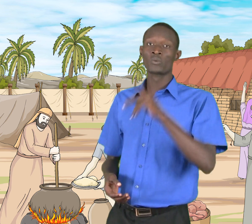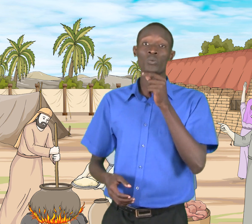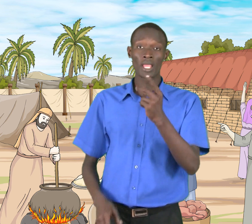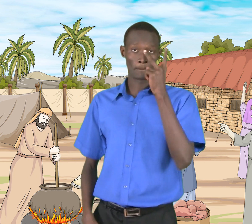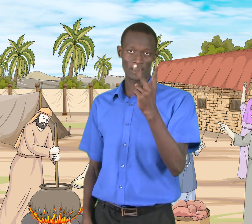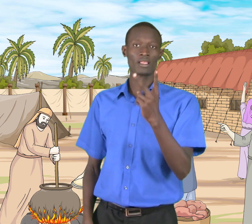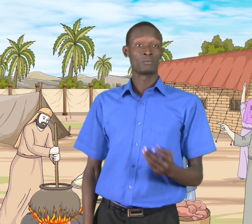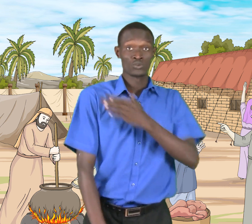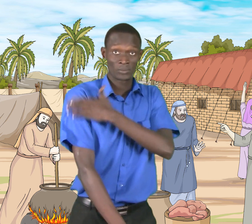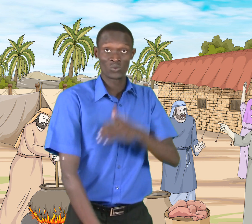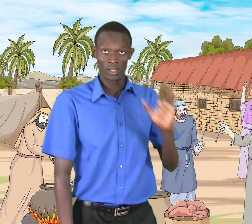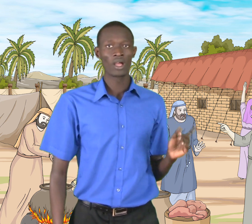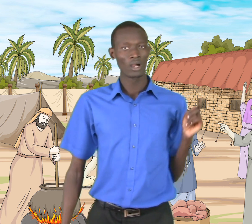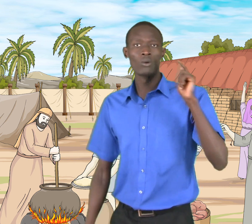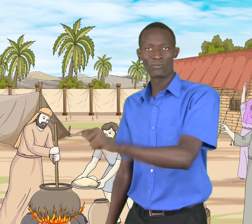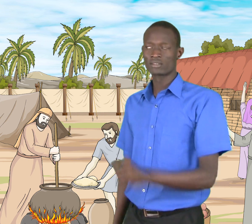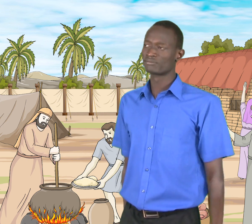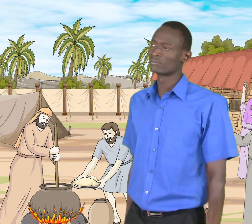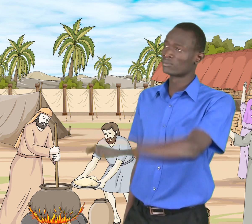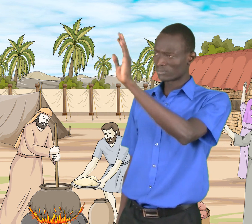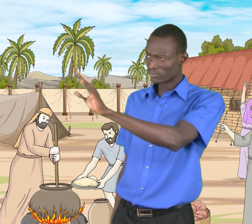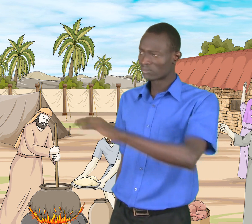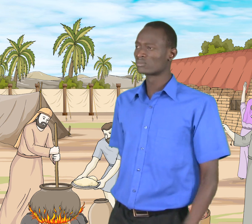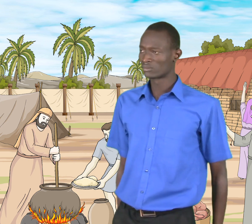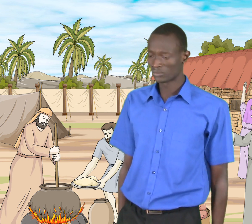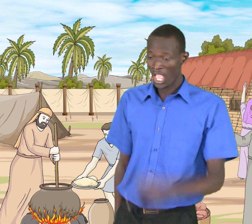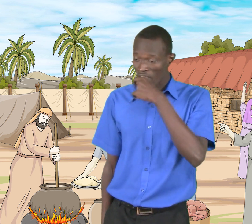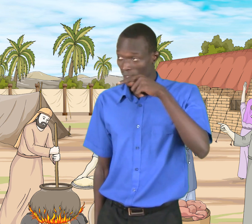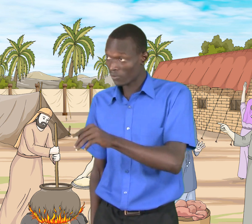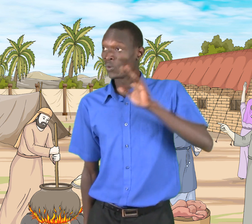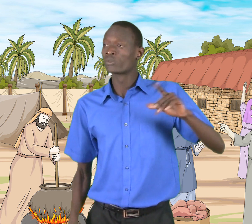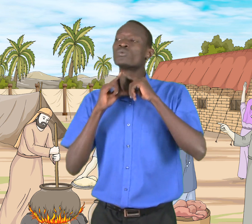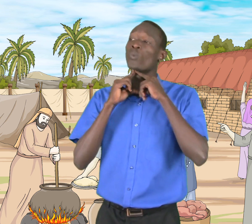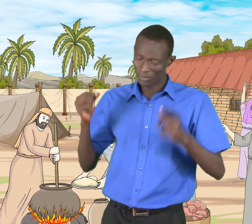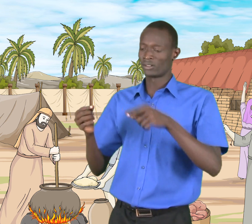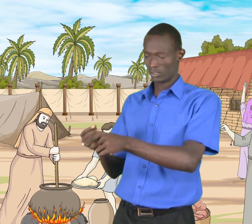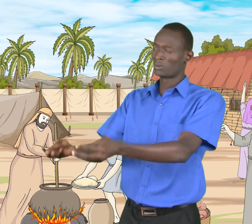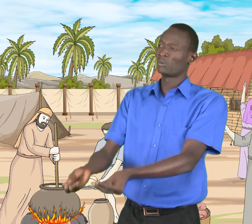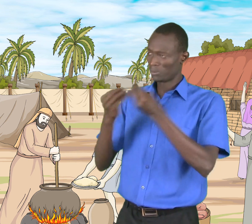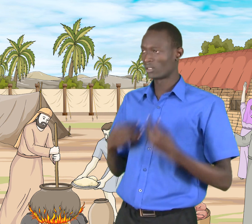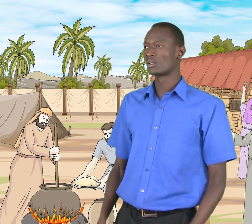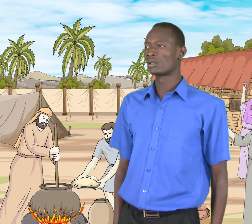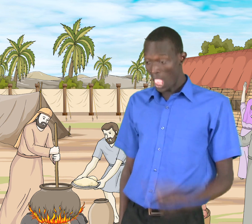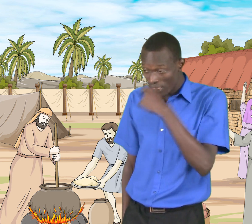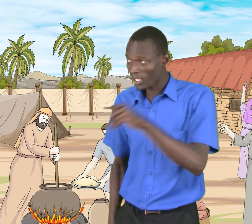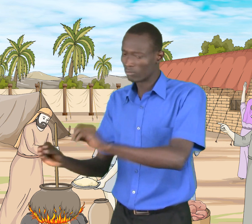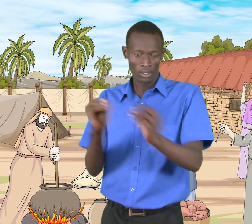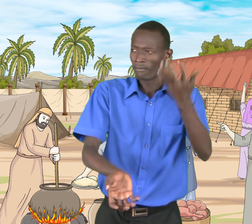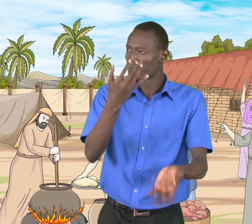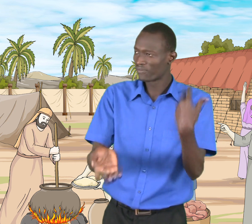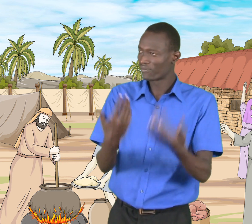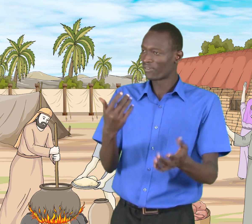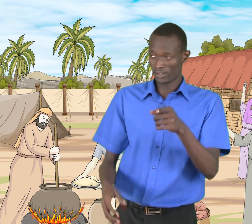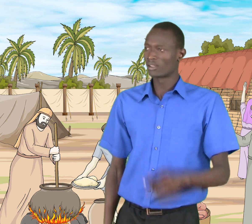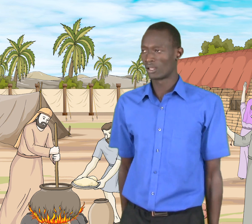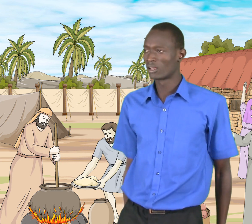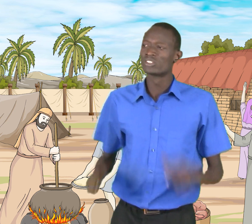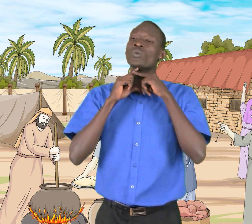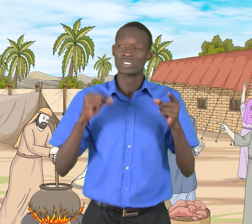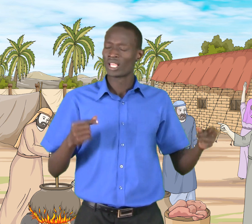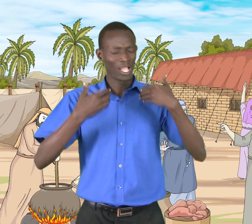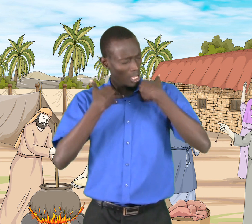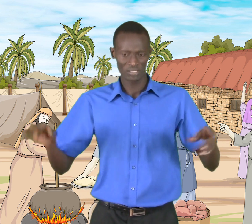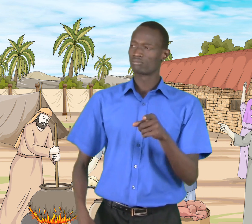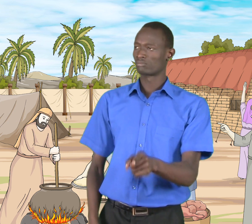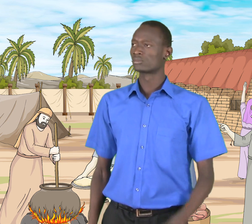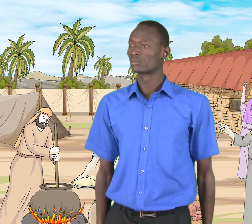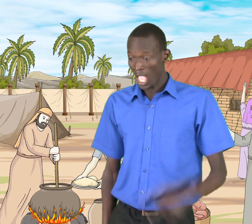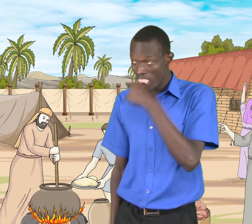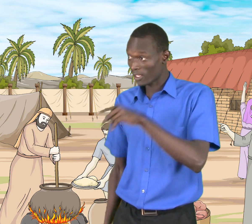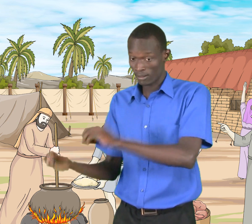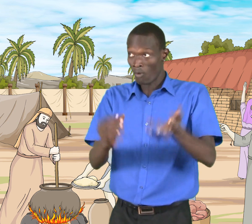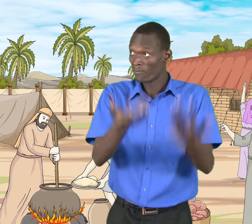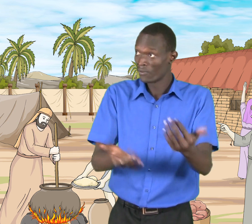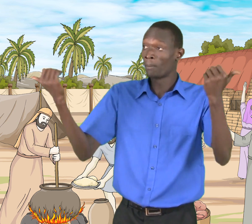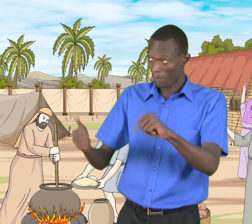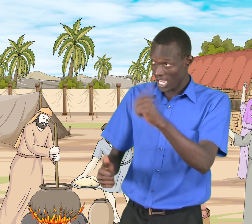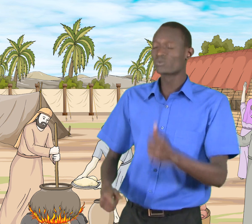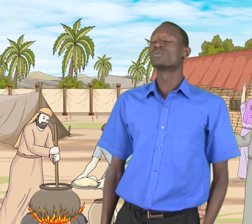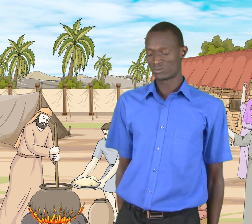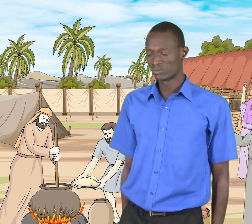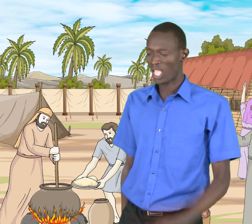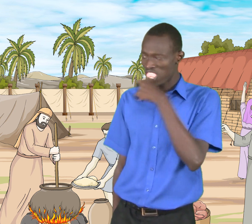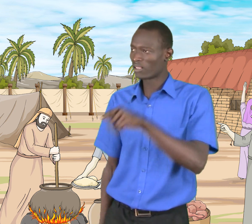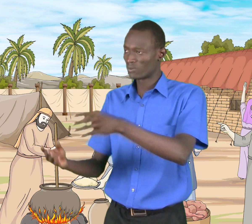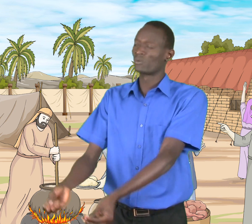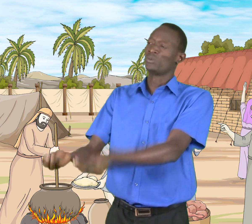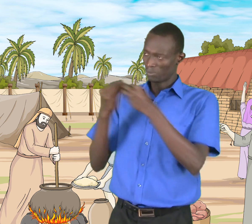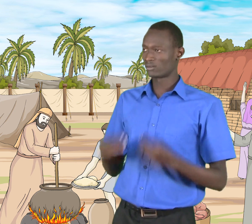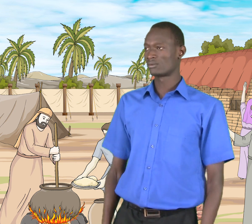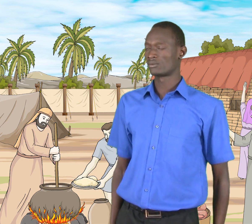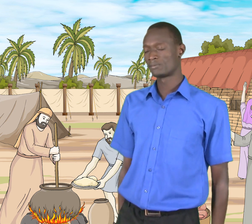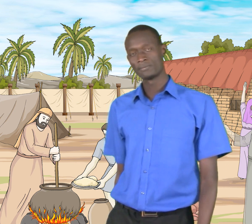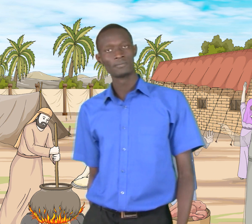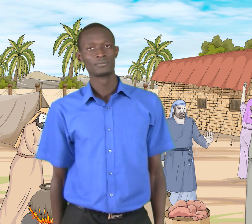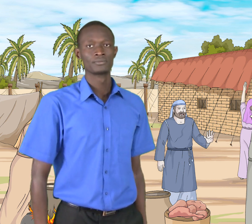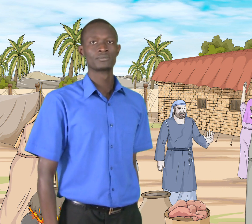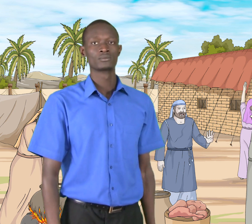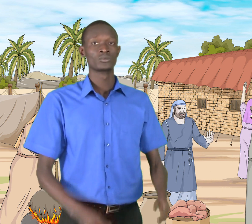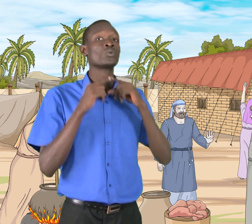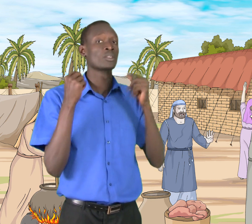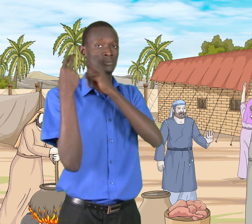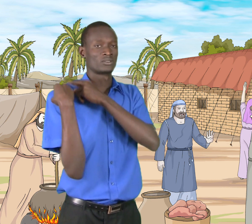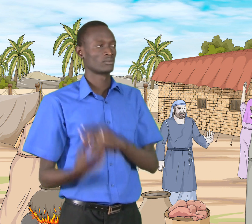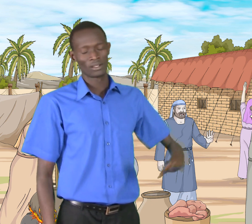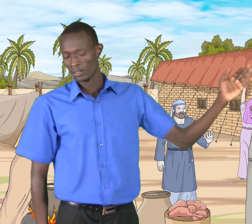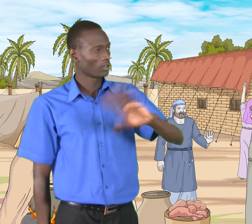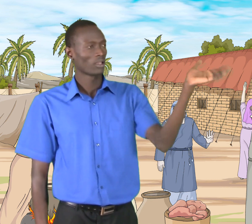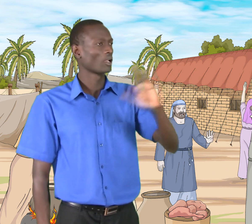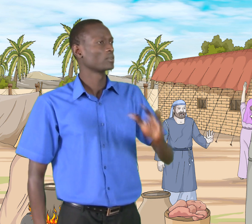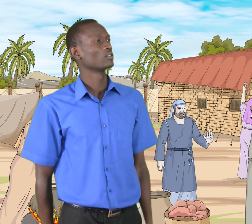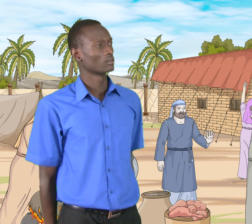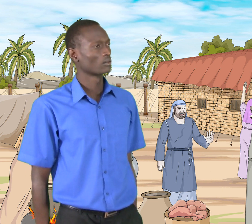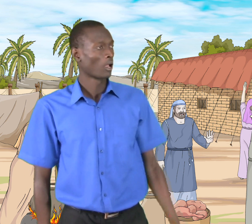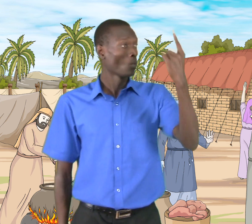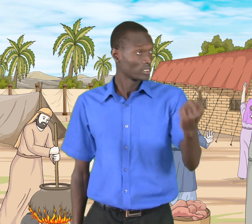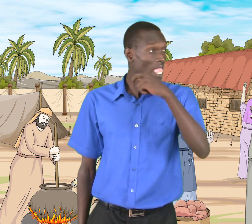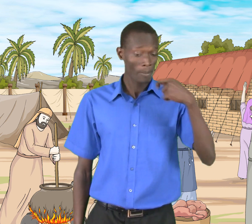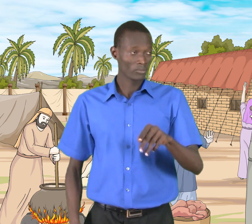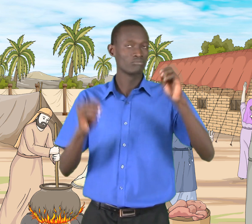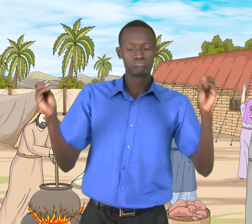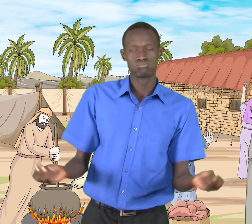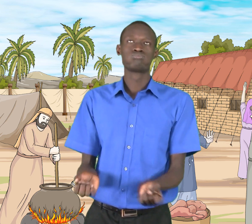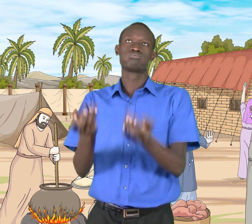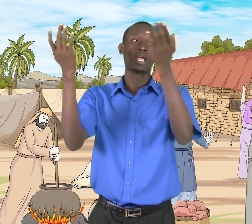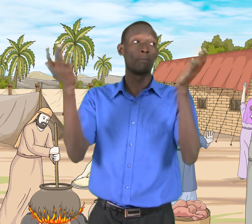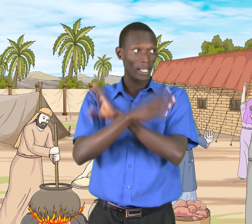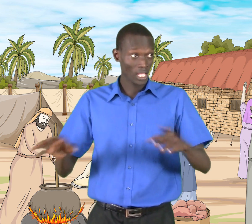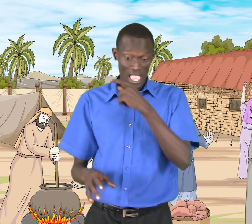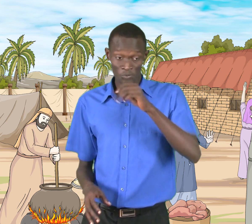Even before the fat was burned, the servant of the priest would come and say to the man who was sacrificing, “Give the priest some meat to roast, because he will not accept boiled meat from you, but only raw.”